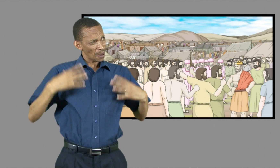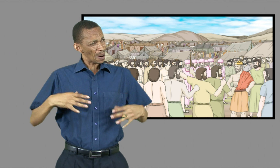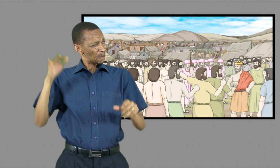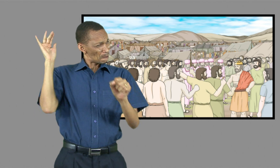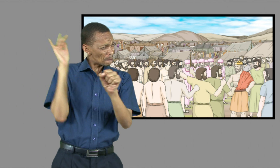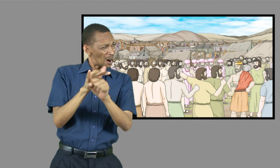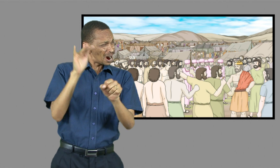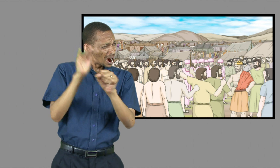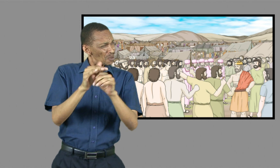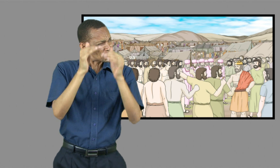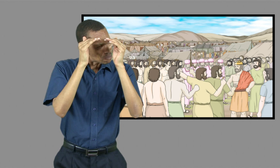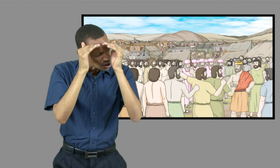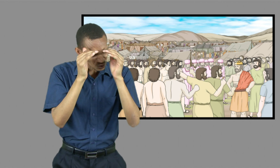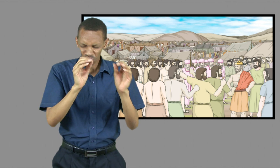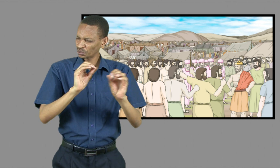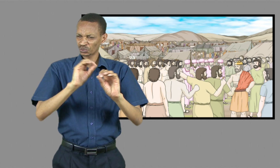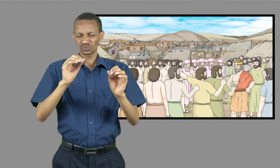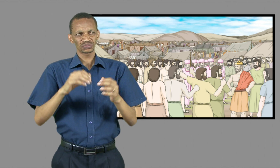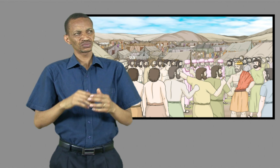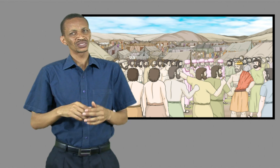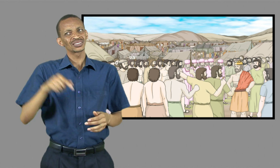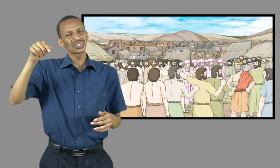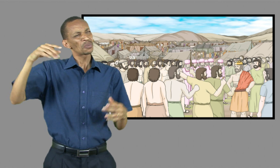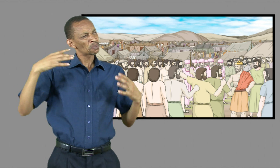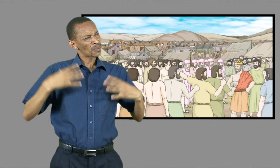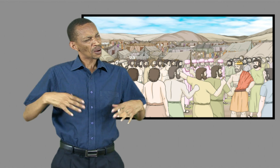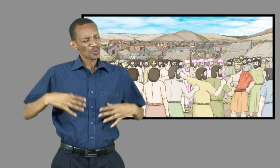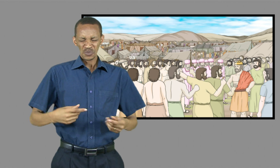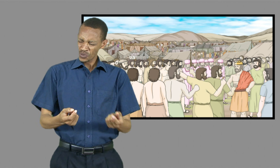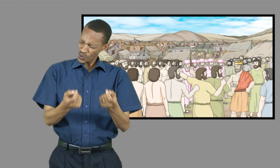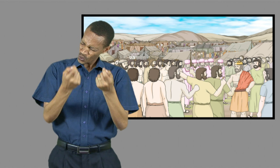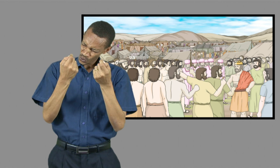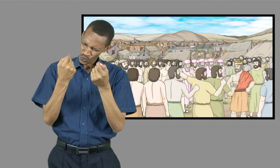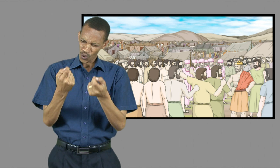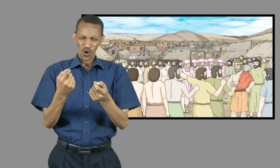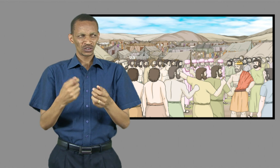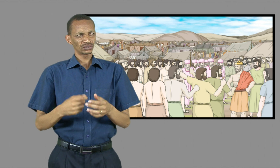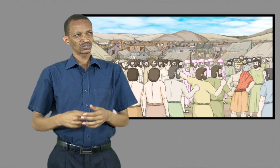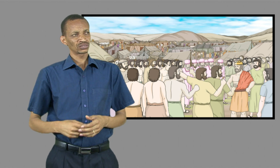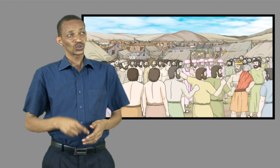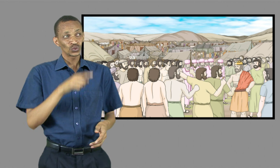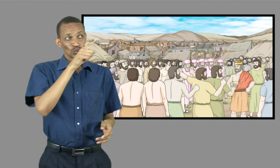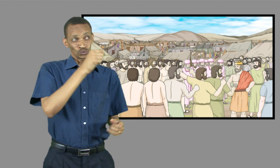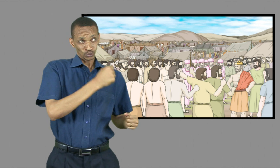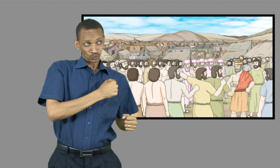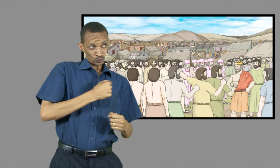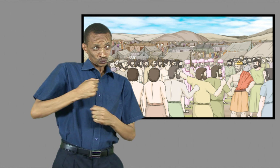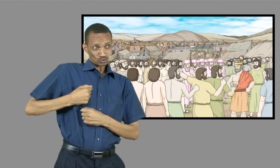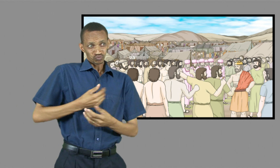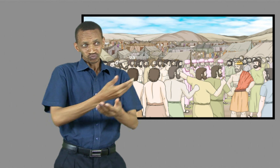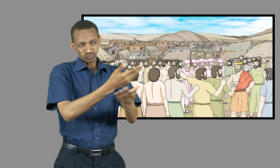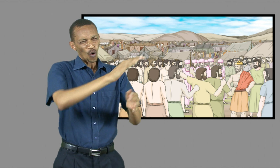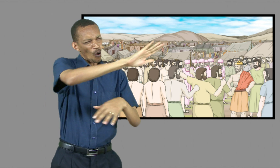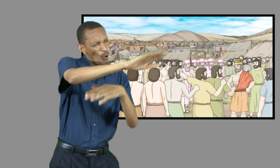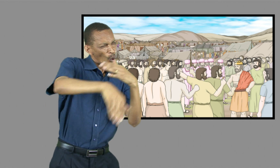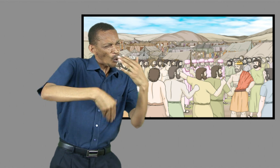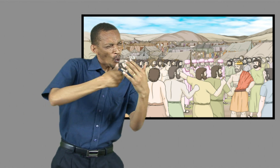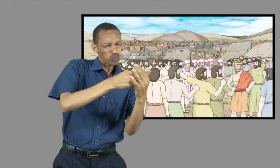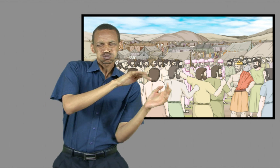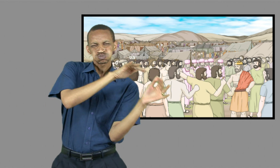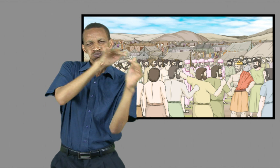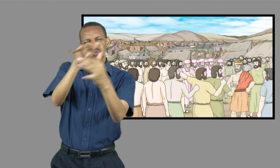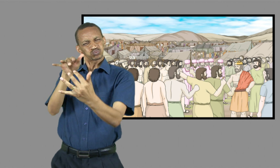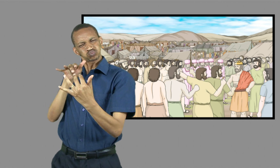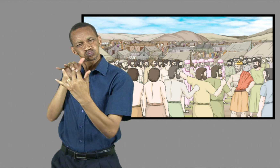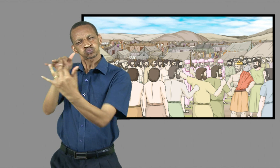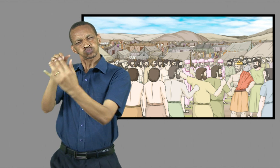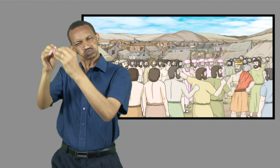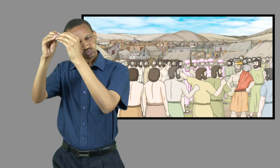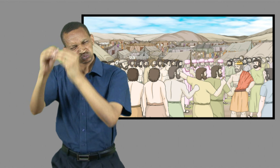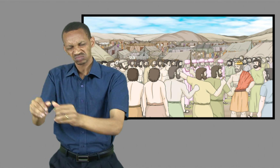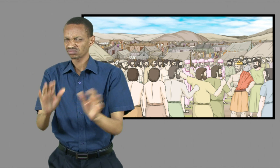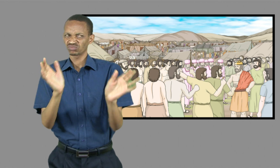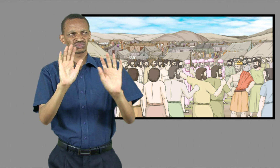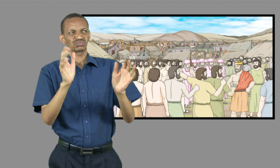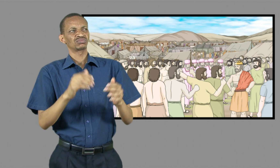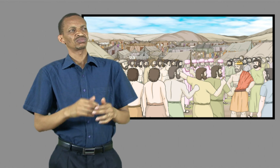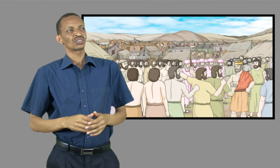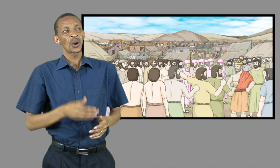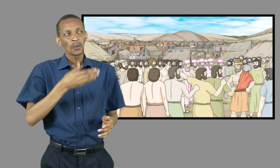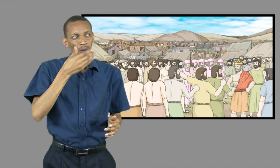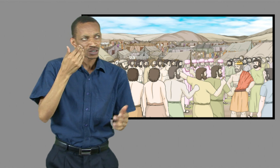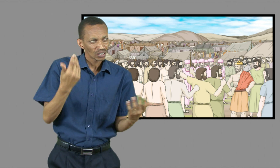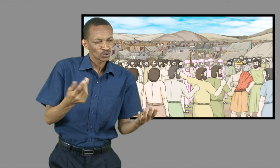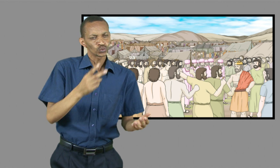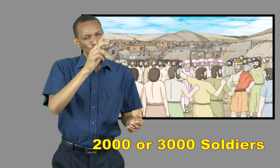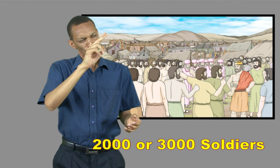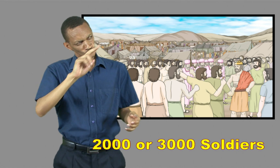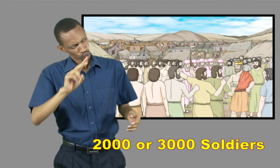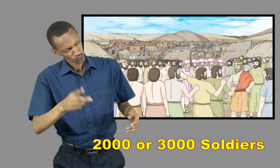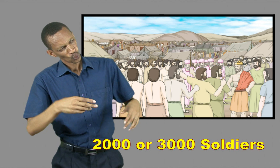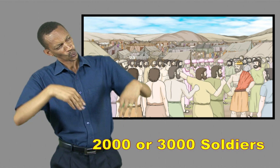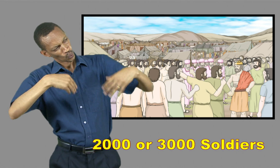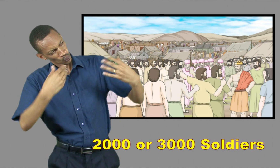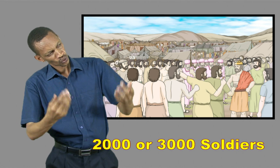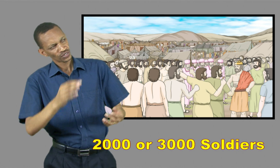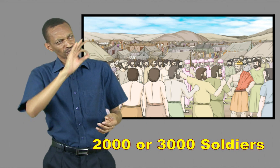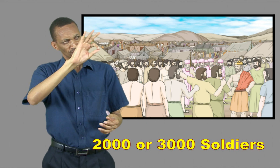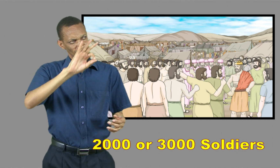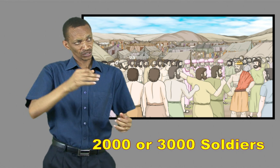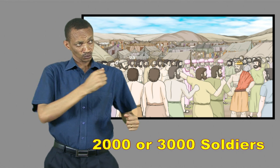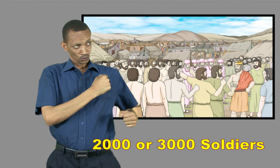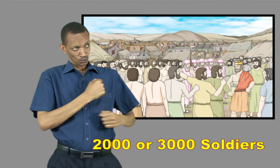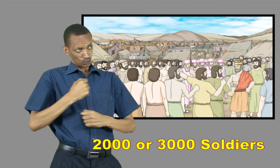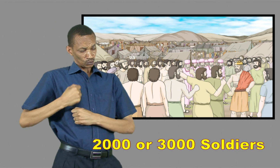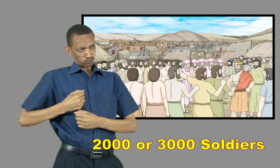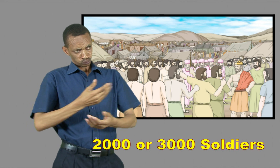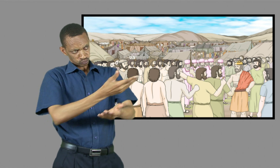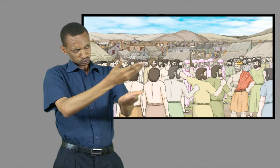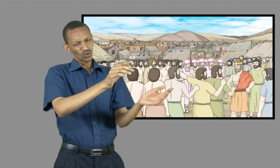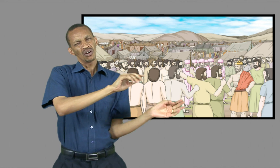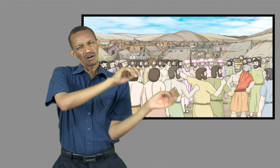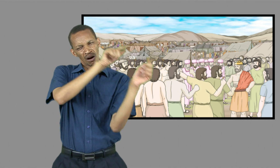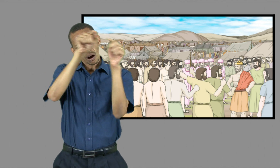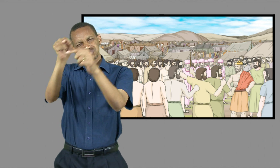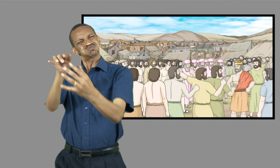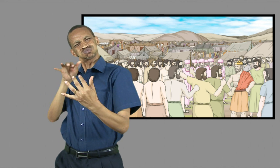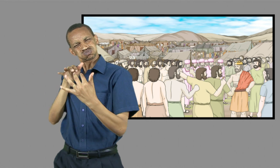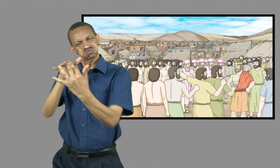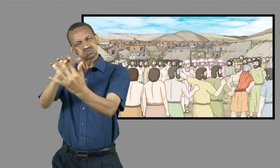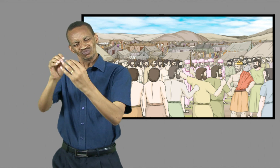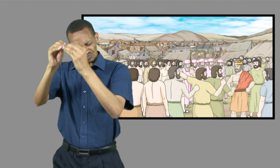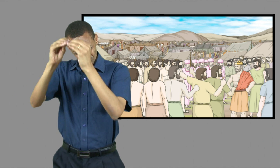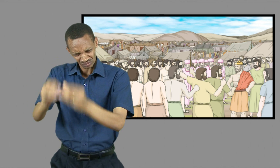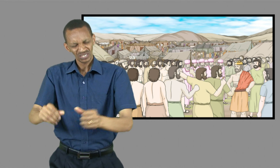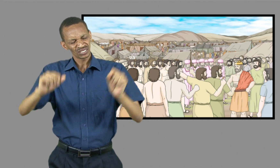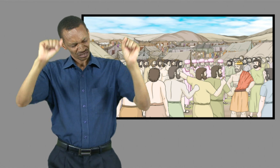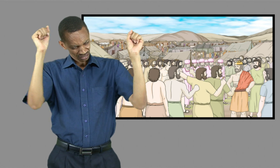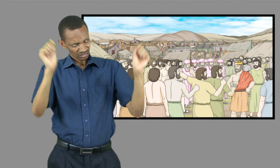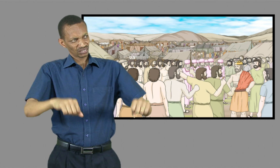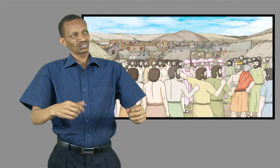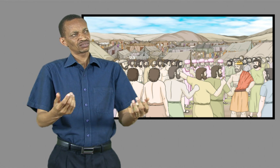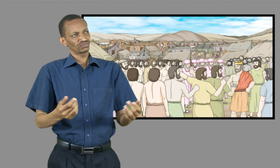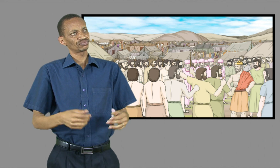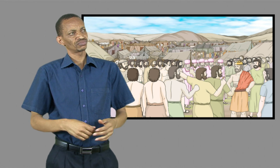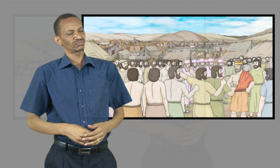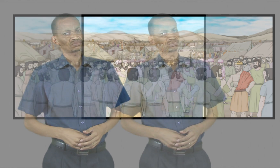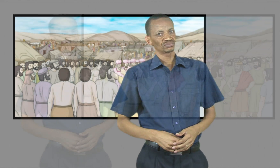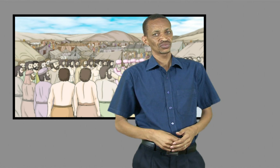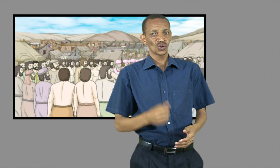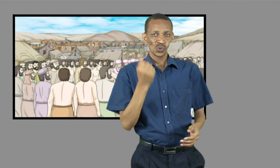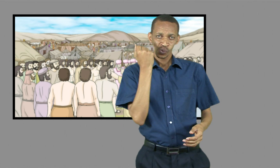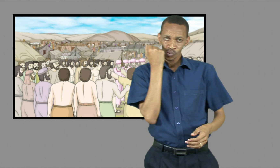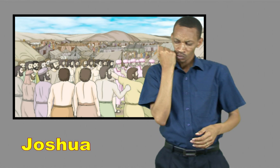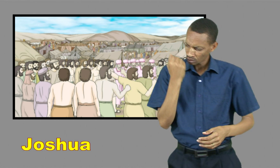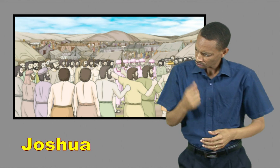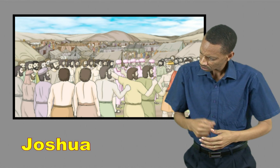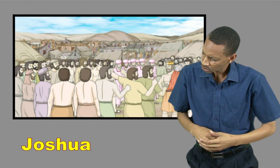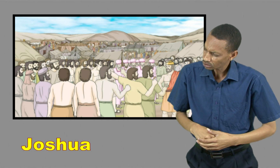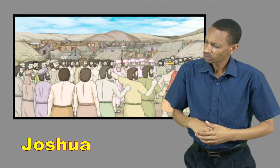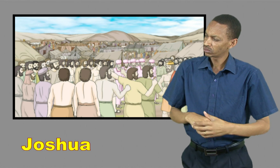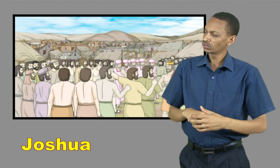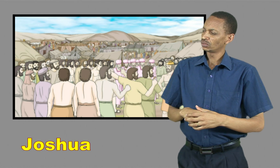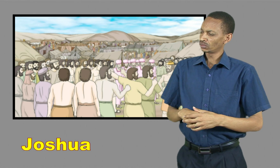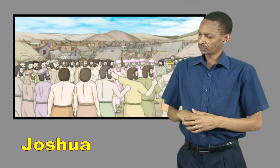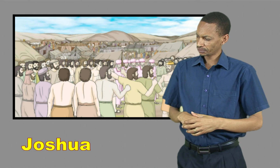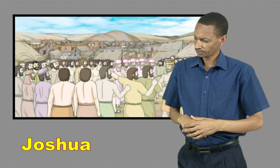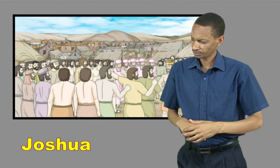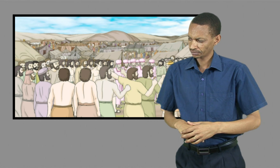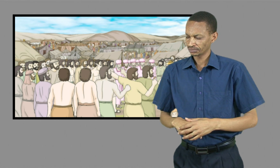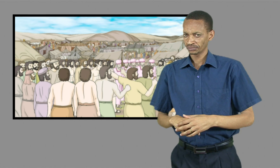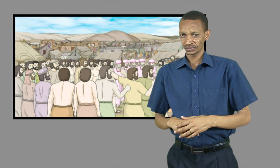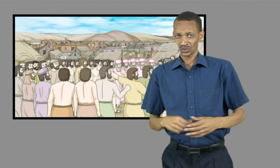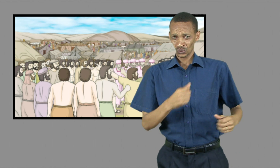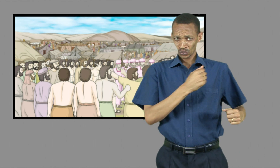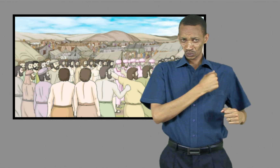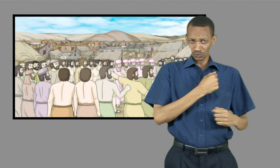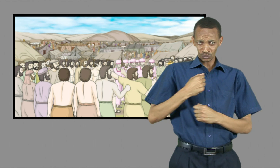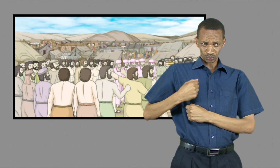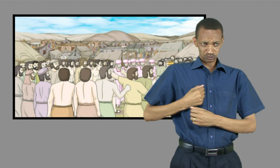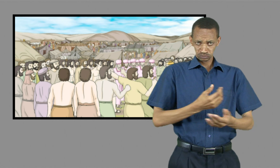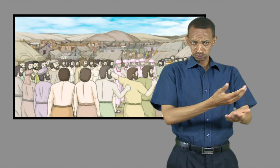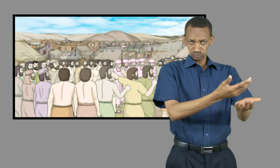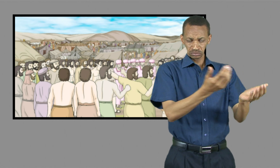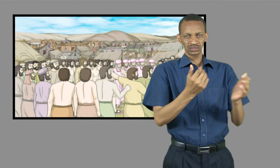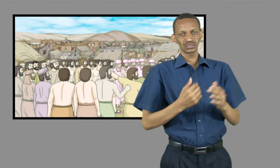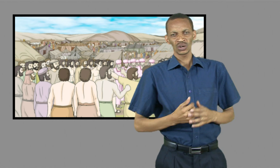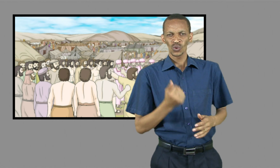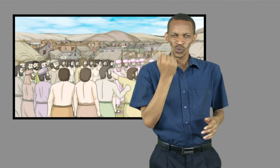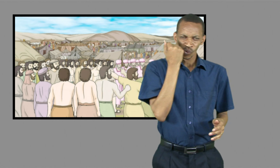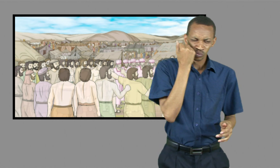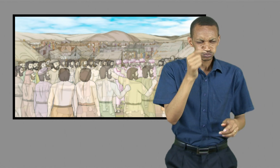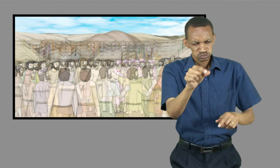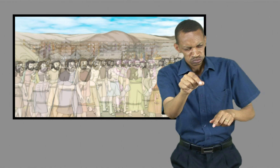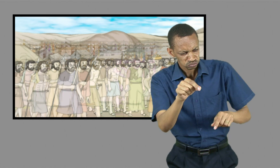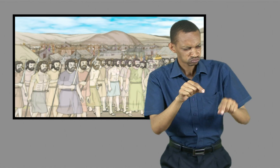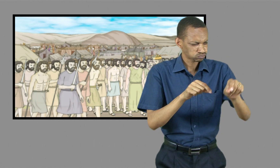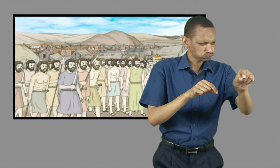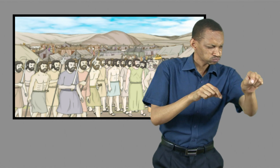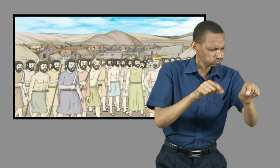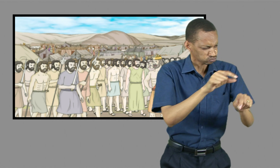two or three thousand men are enough to go up and attack Ai. Since the people of Ai are so few, you need not wear out all our people there.”